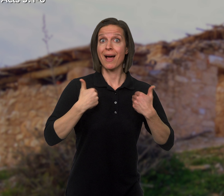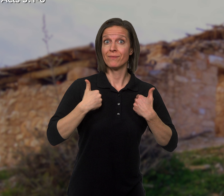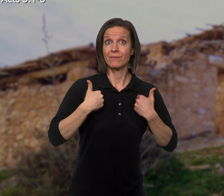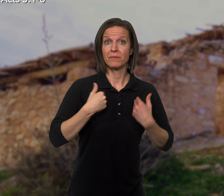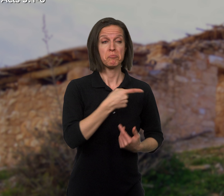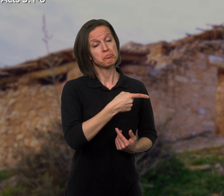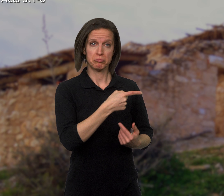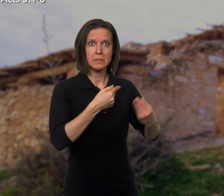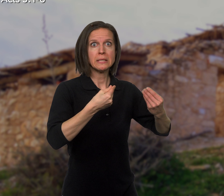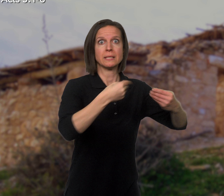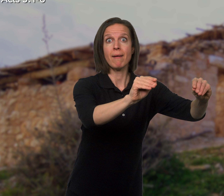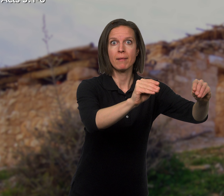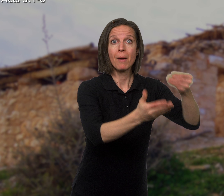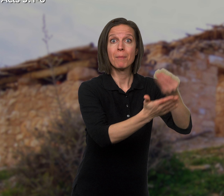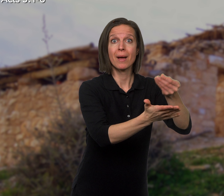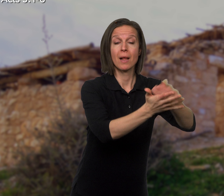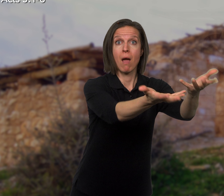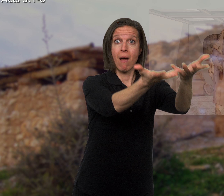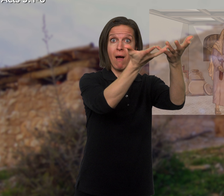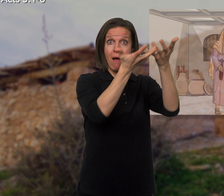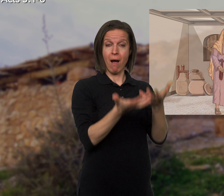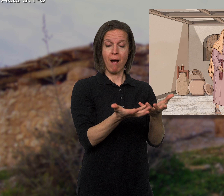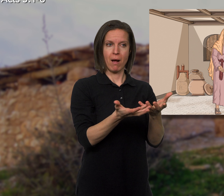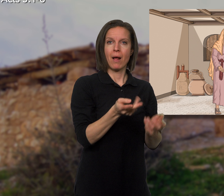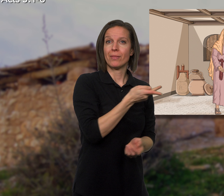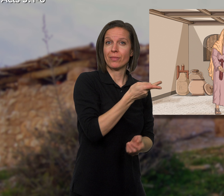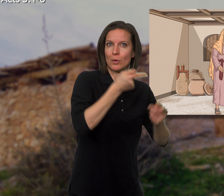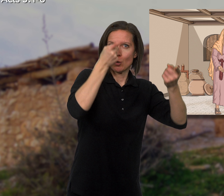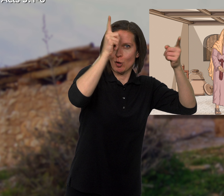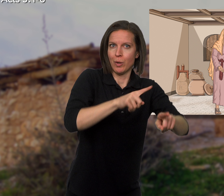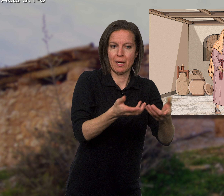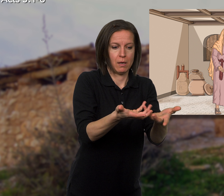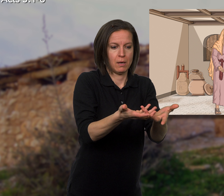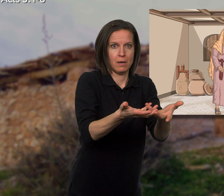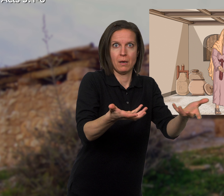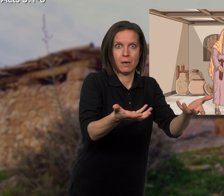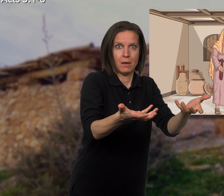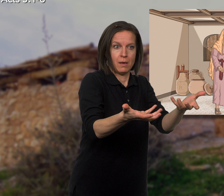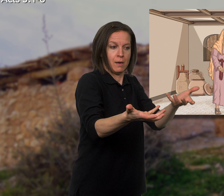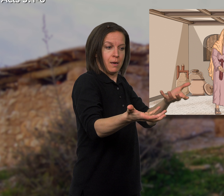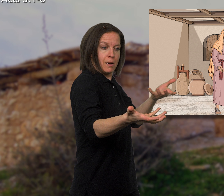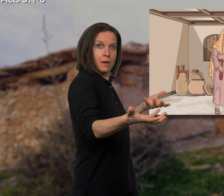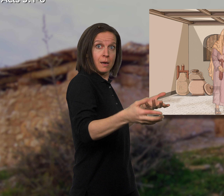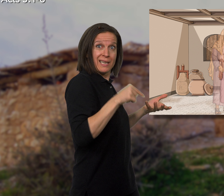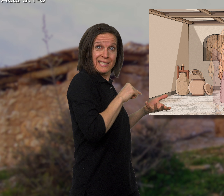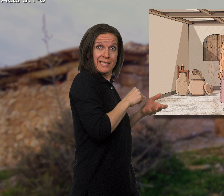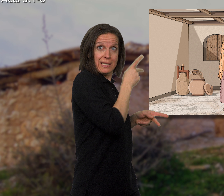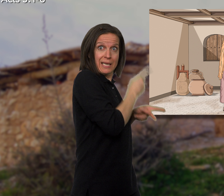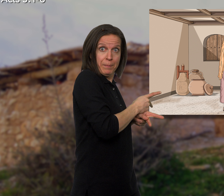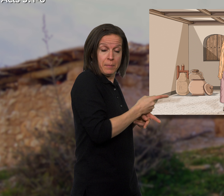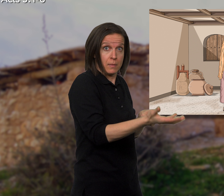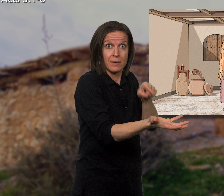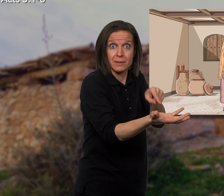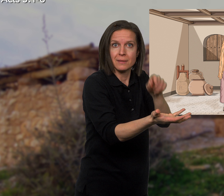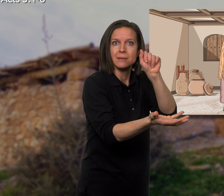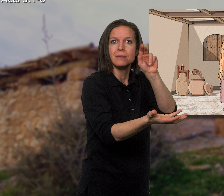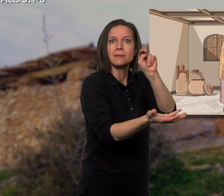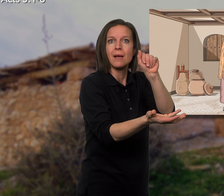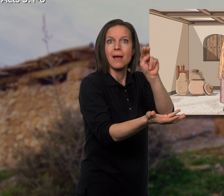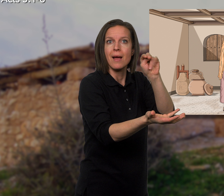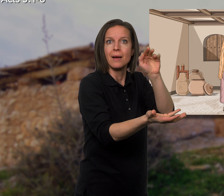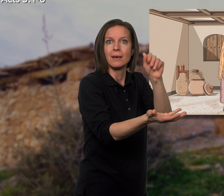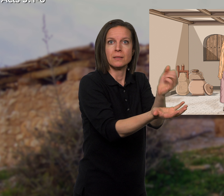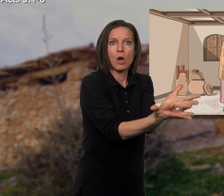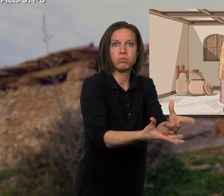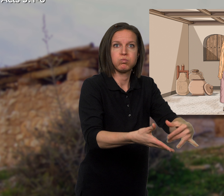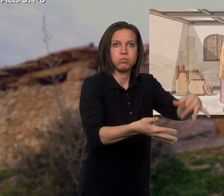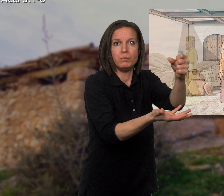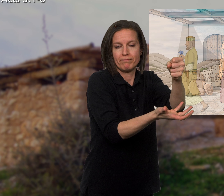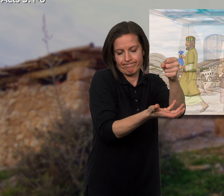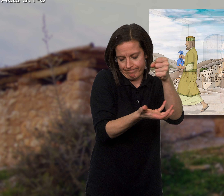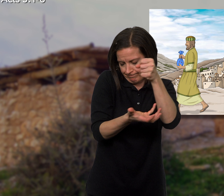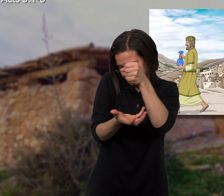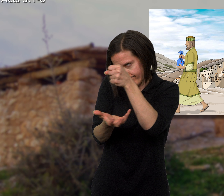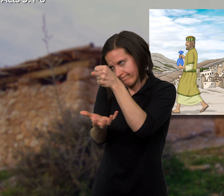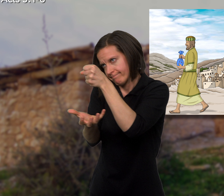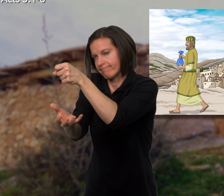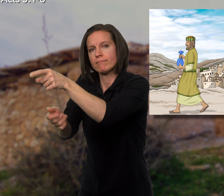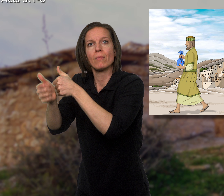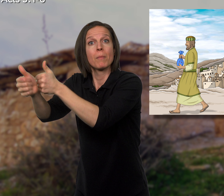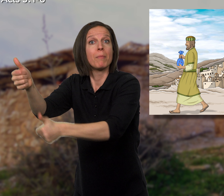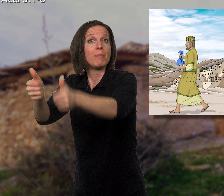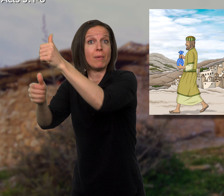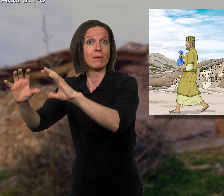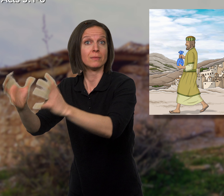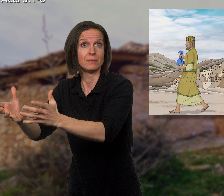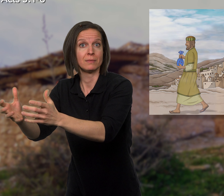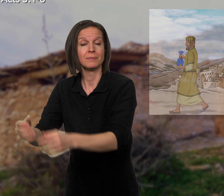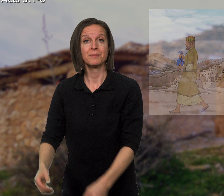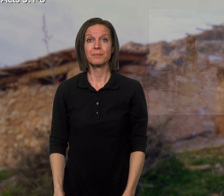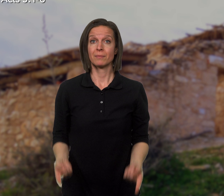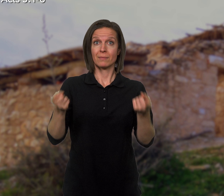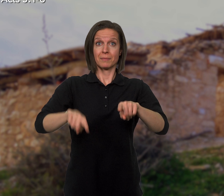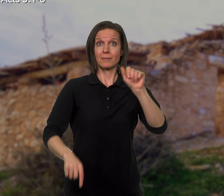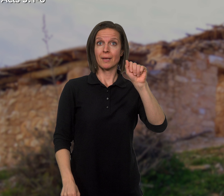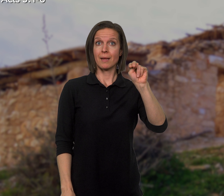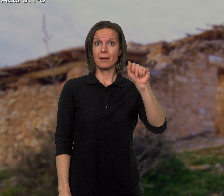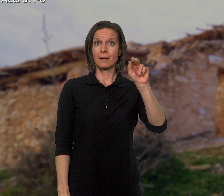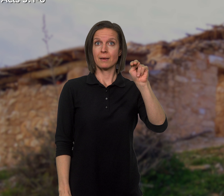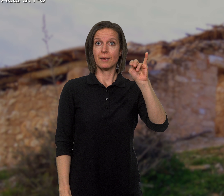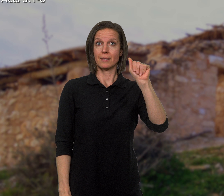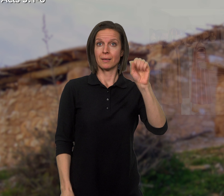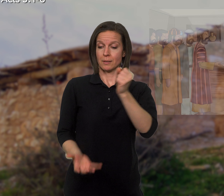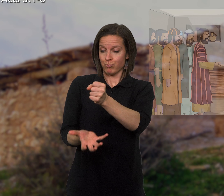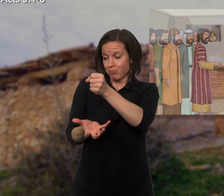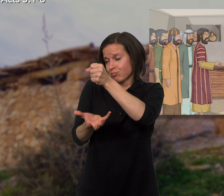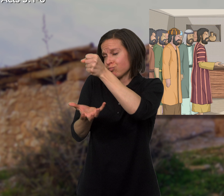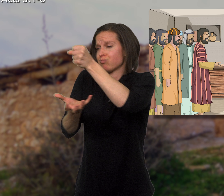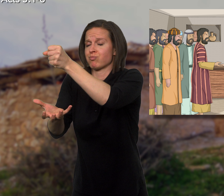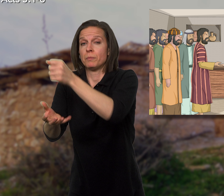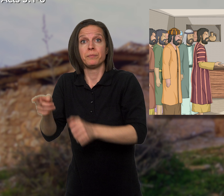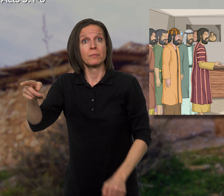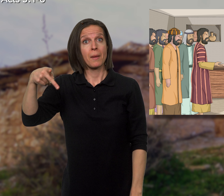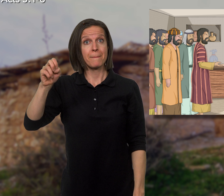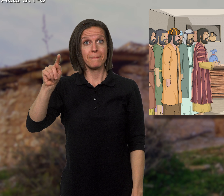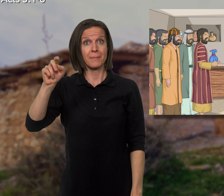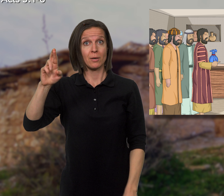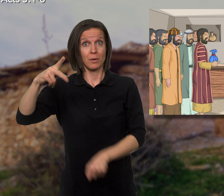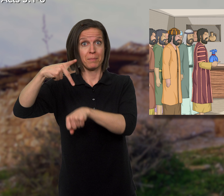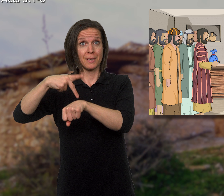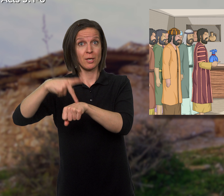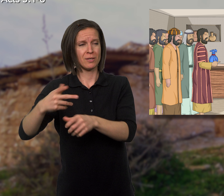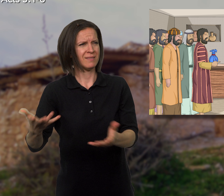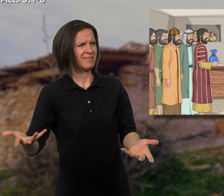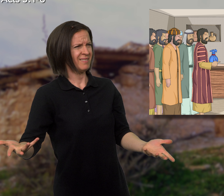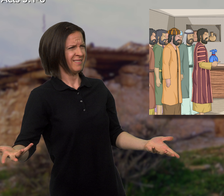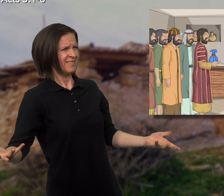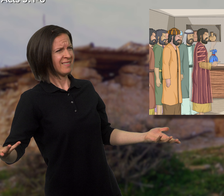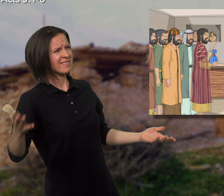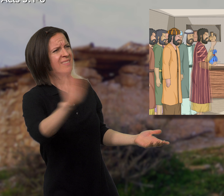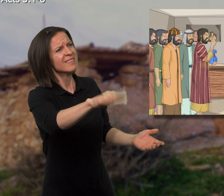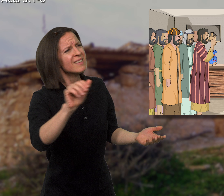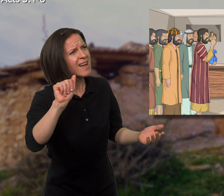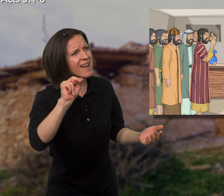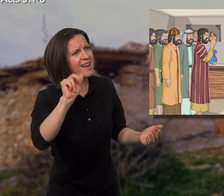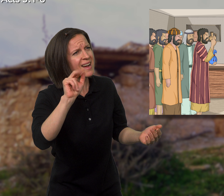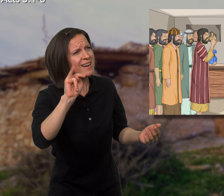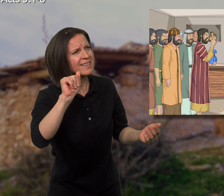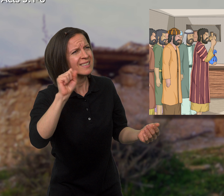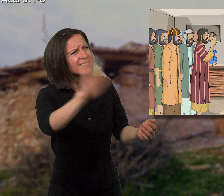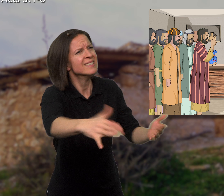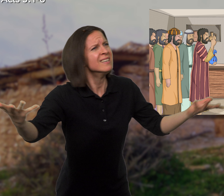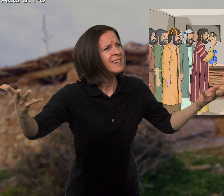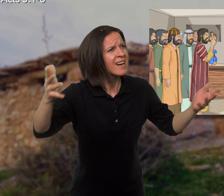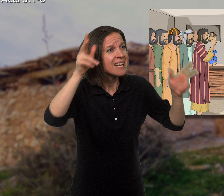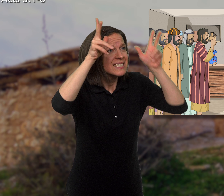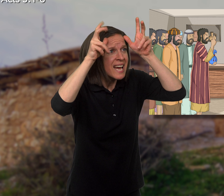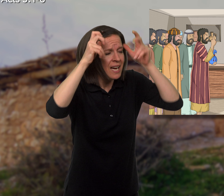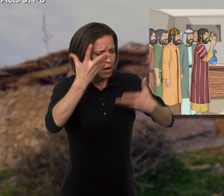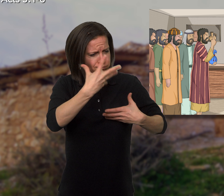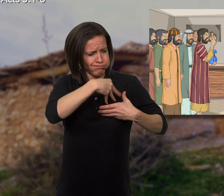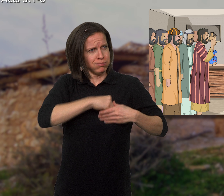With his wife’s full knowledge, he kept back some of the proceeds for himself, but brought a portion and laid it at the apostles’ feet.